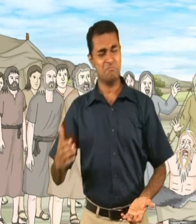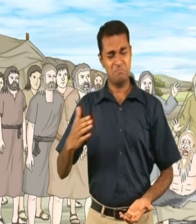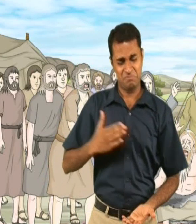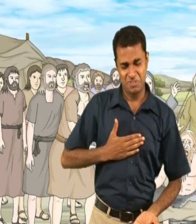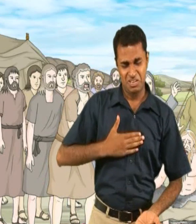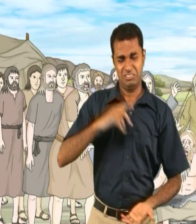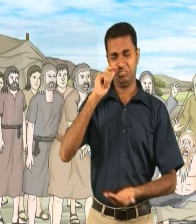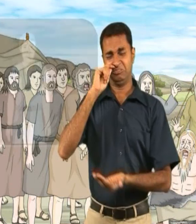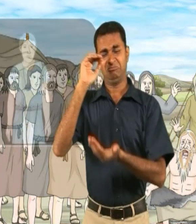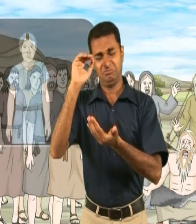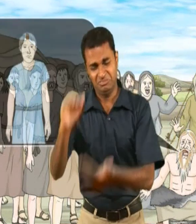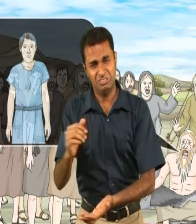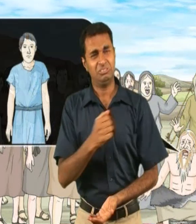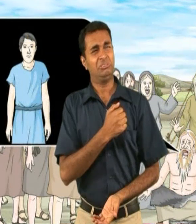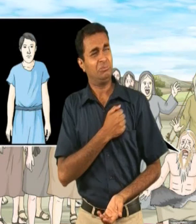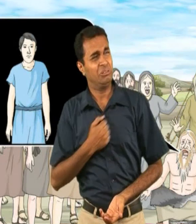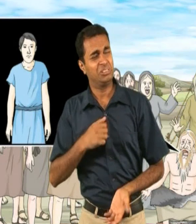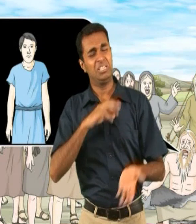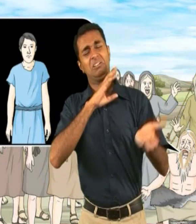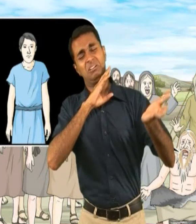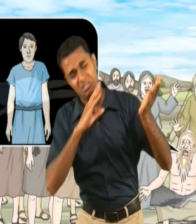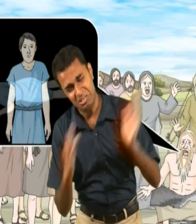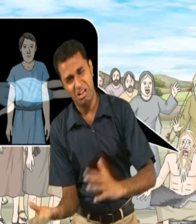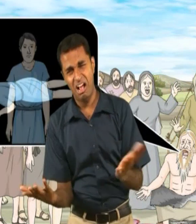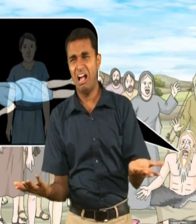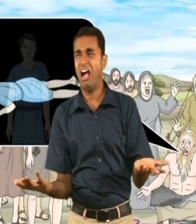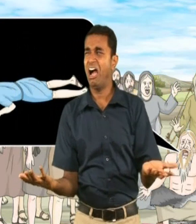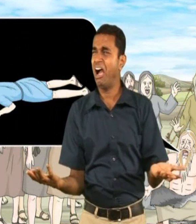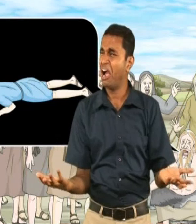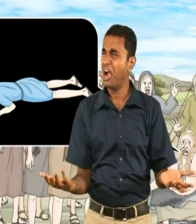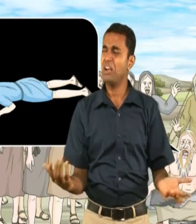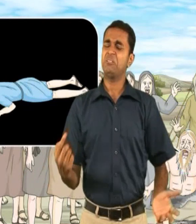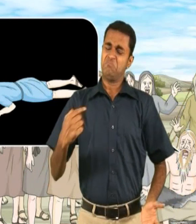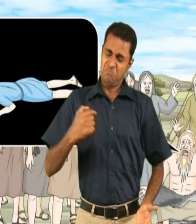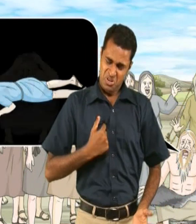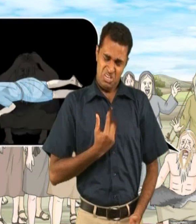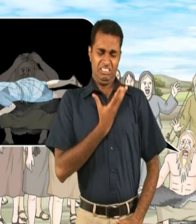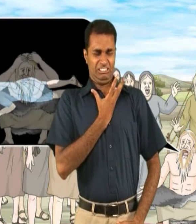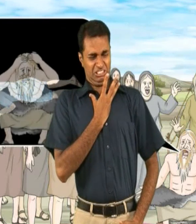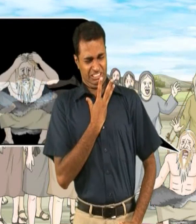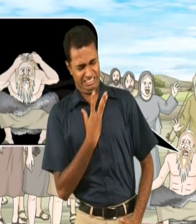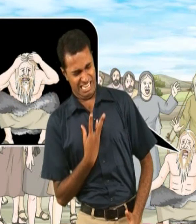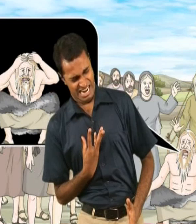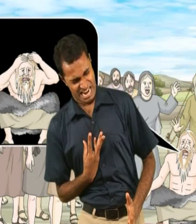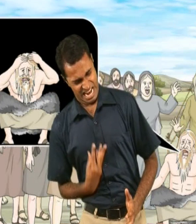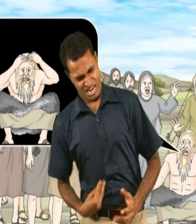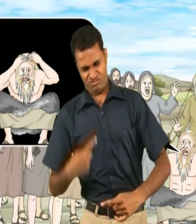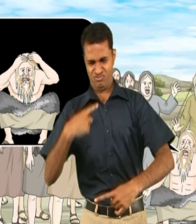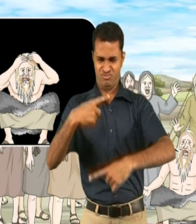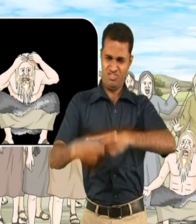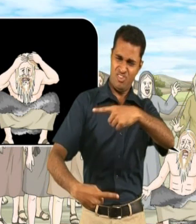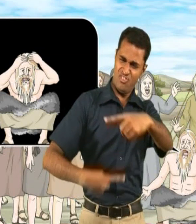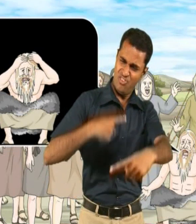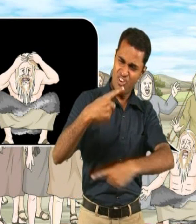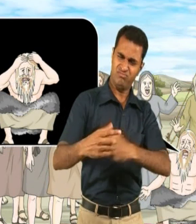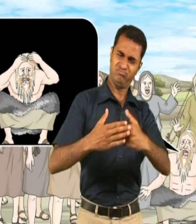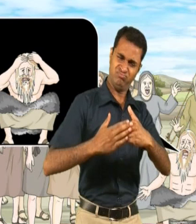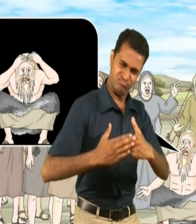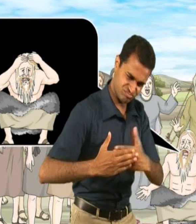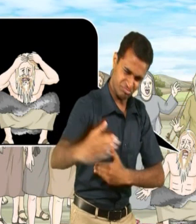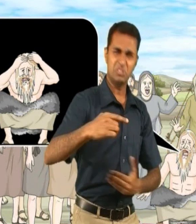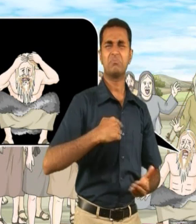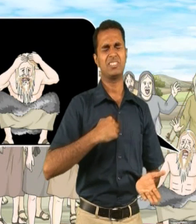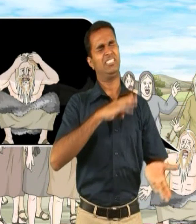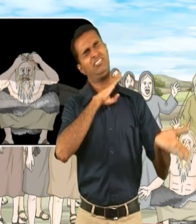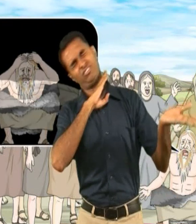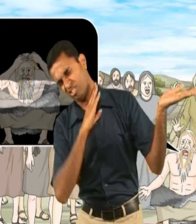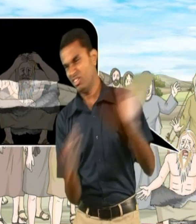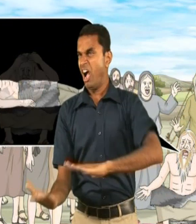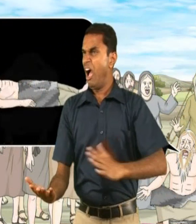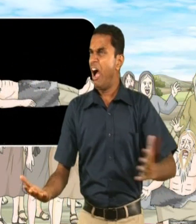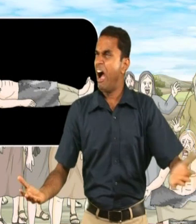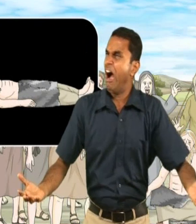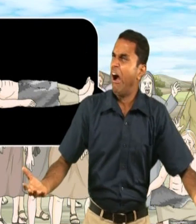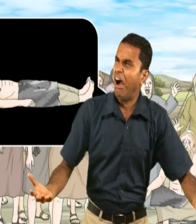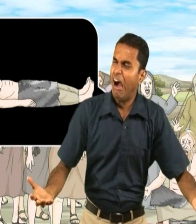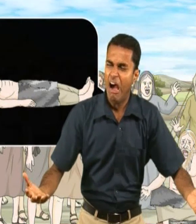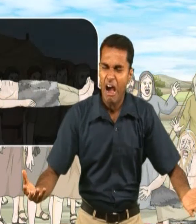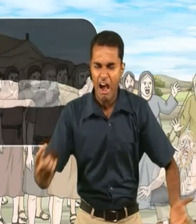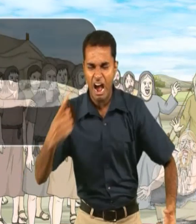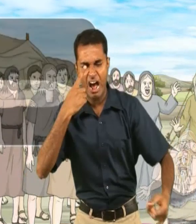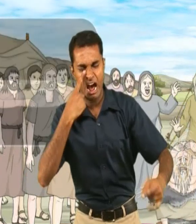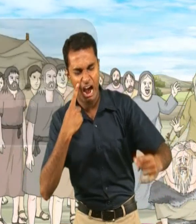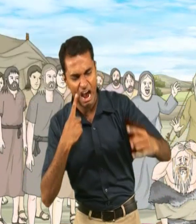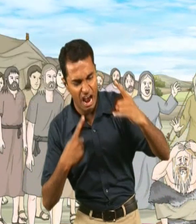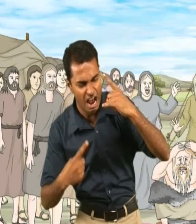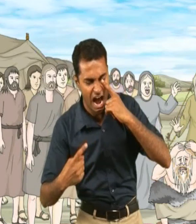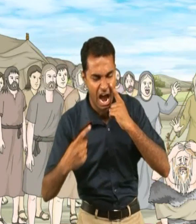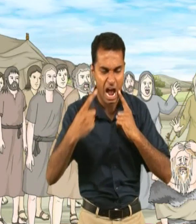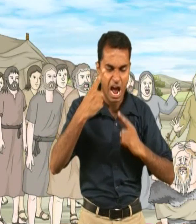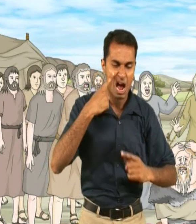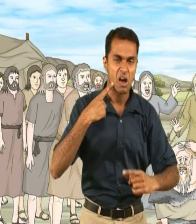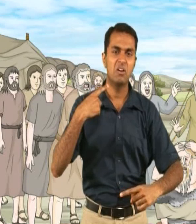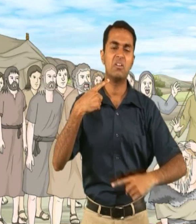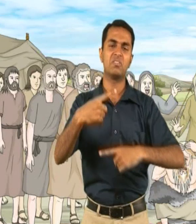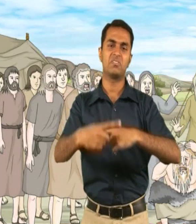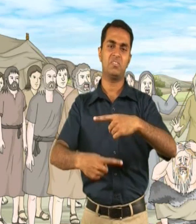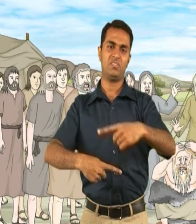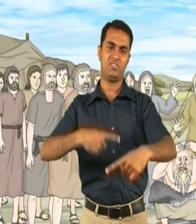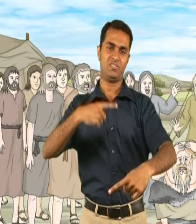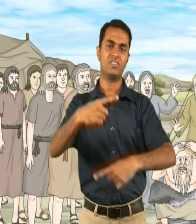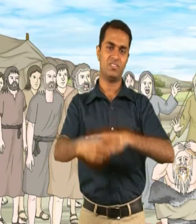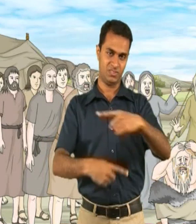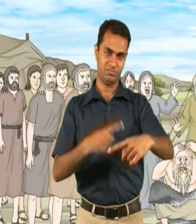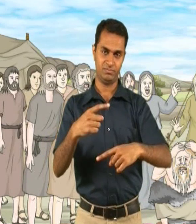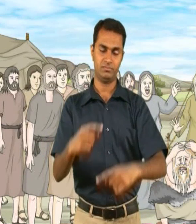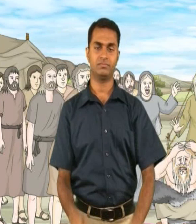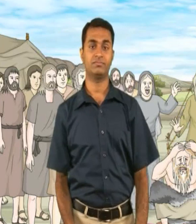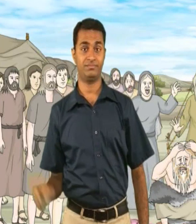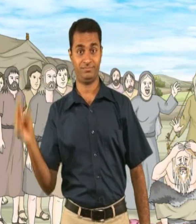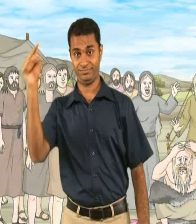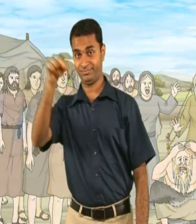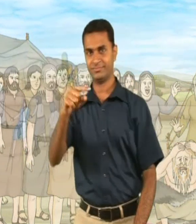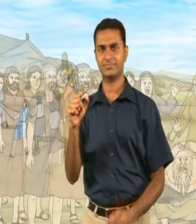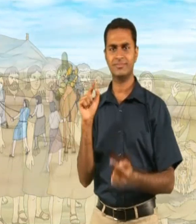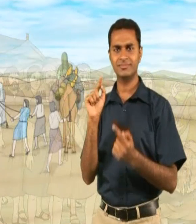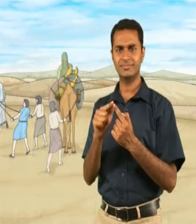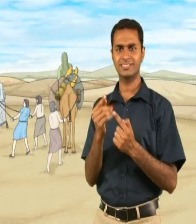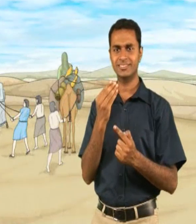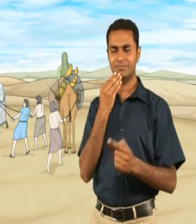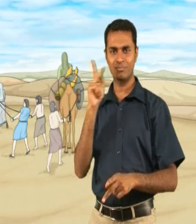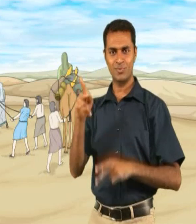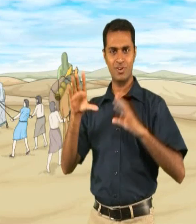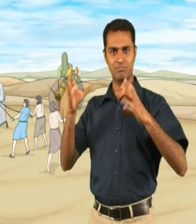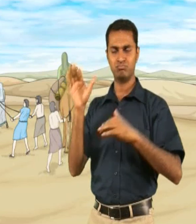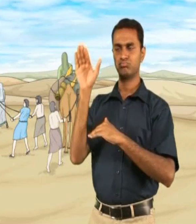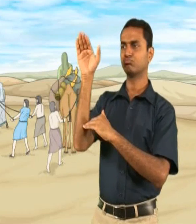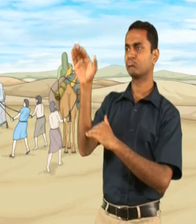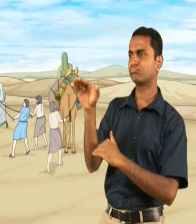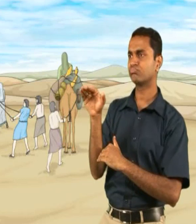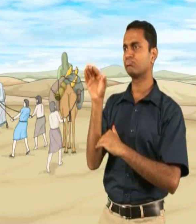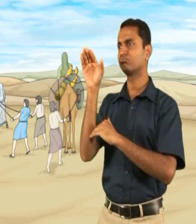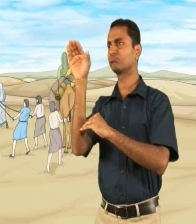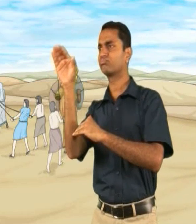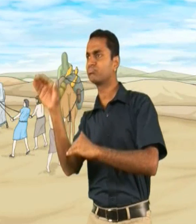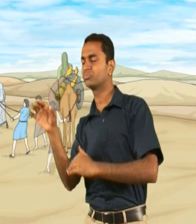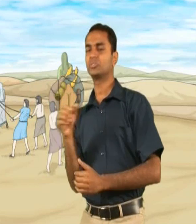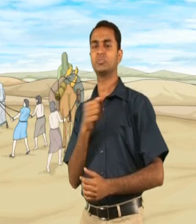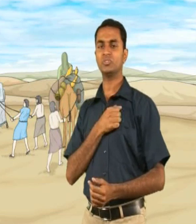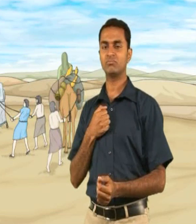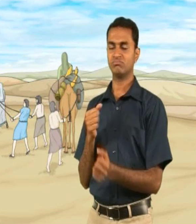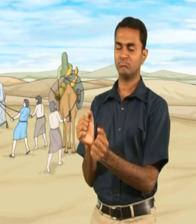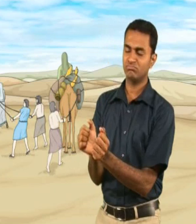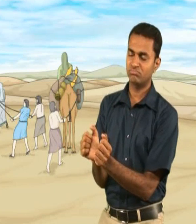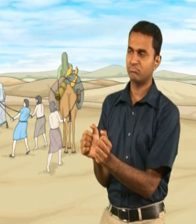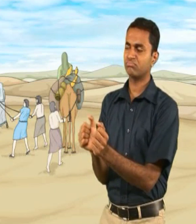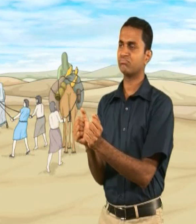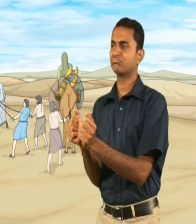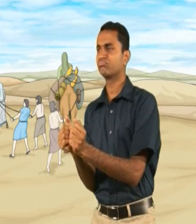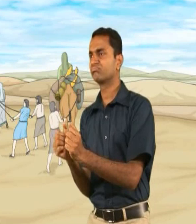“I will go down to Sheol mourning for my son.” So his father wept for him.